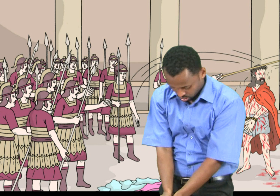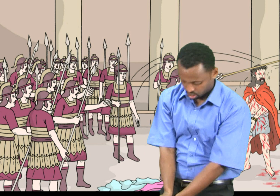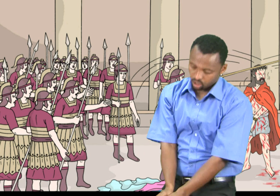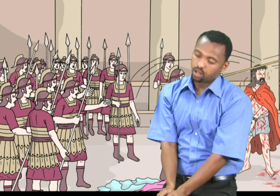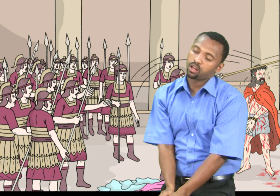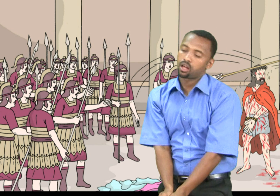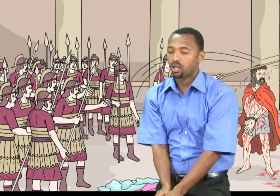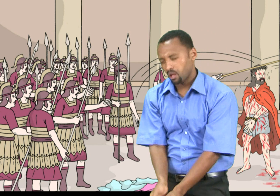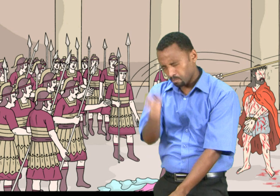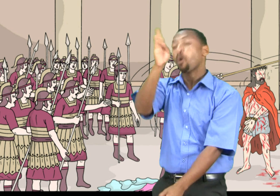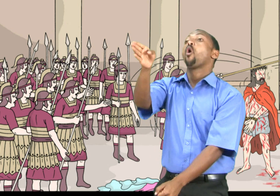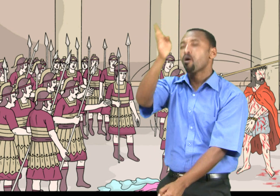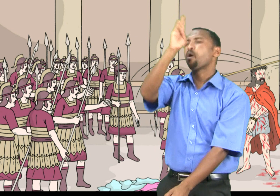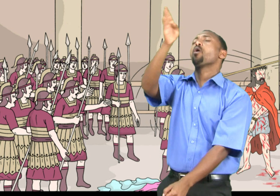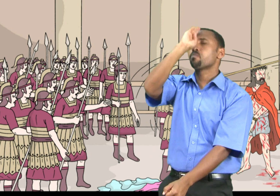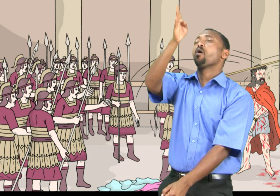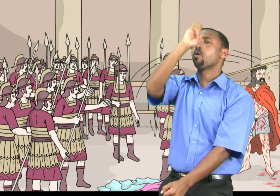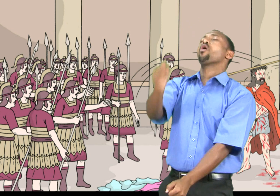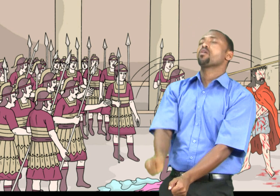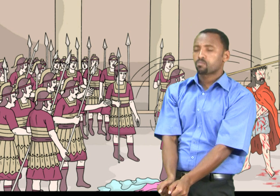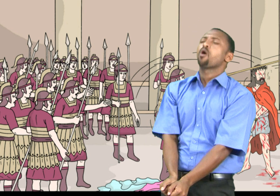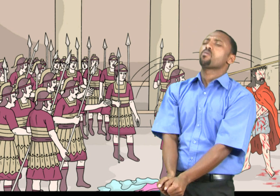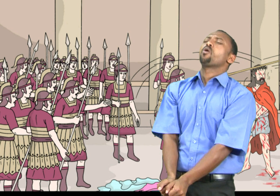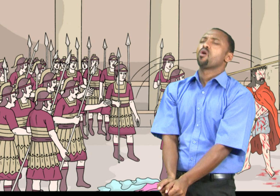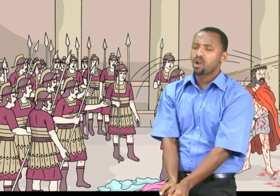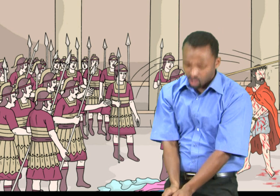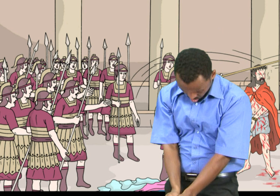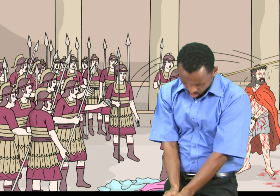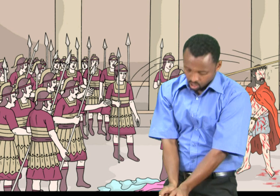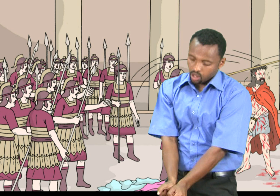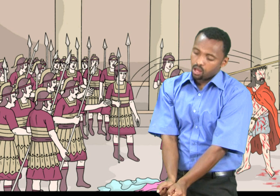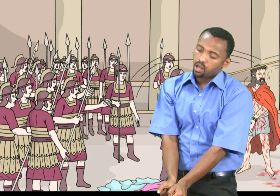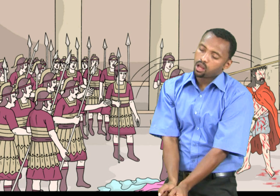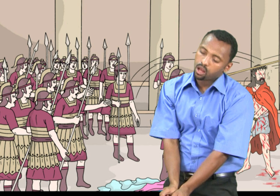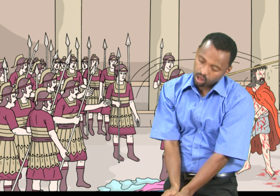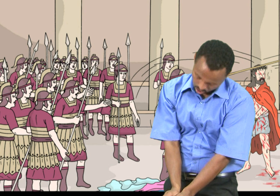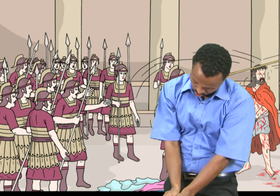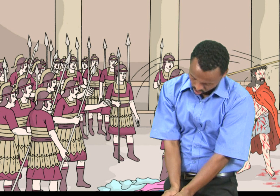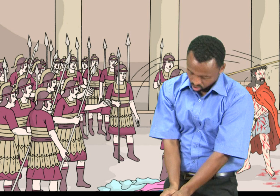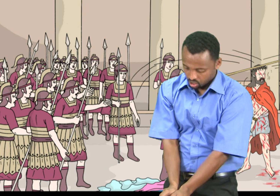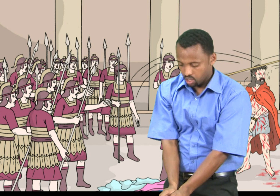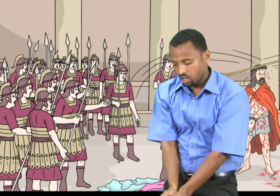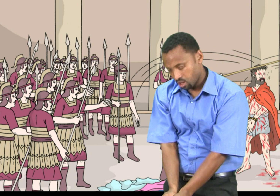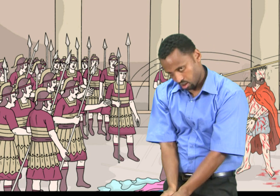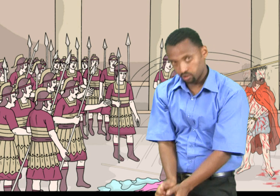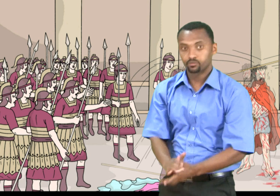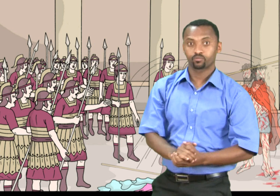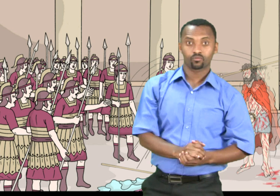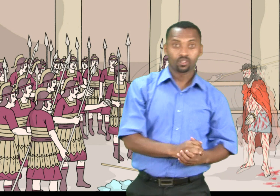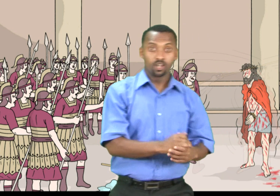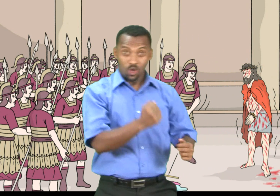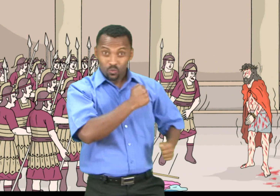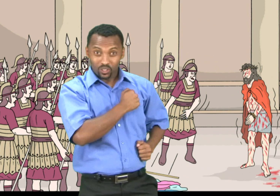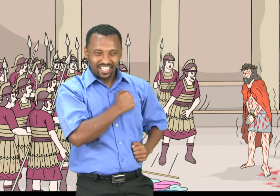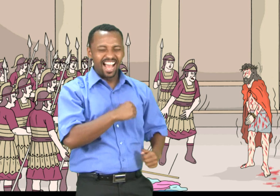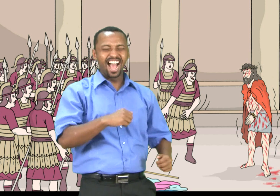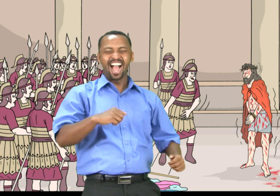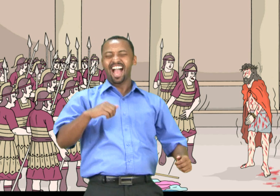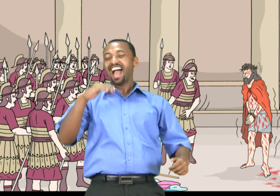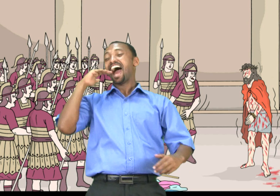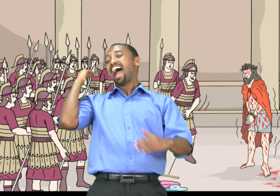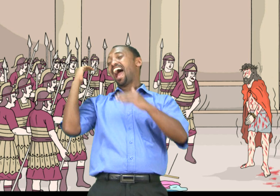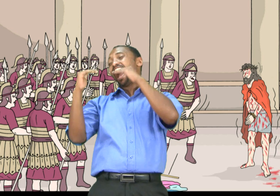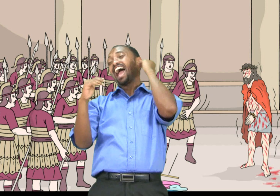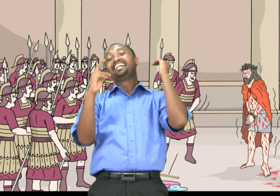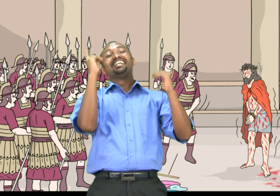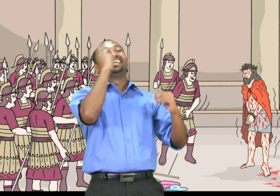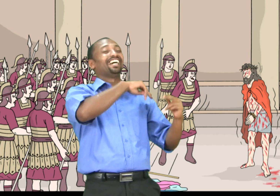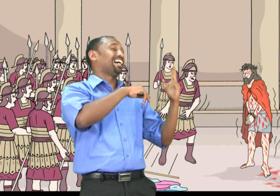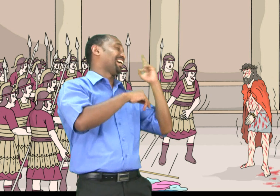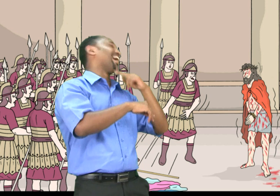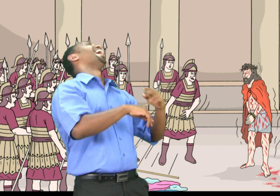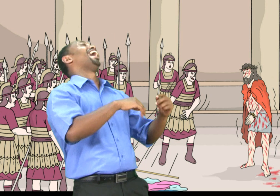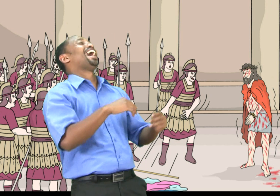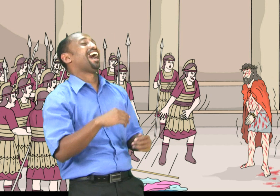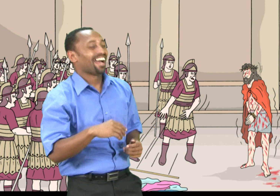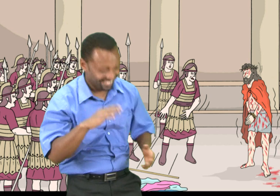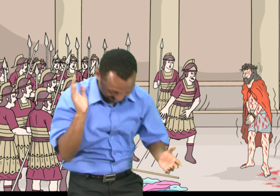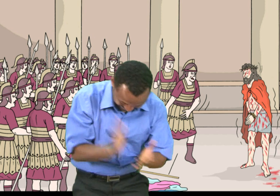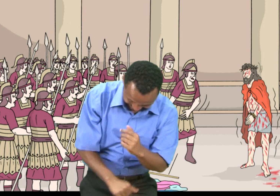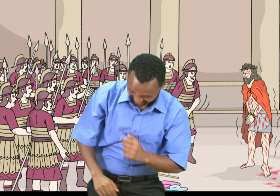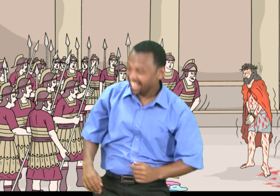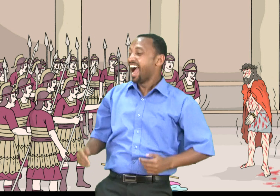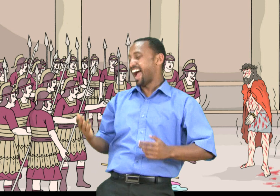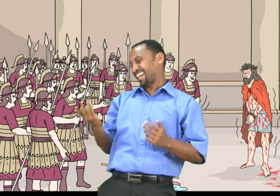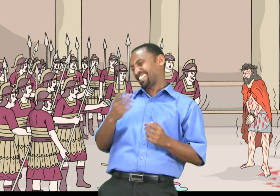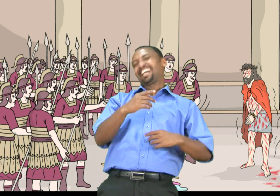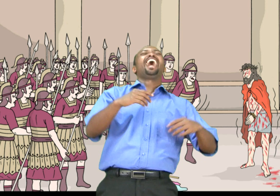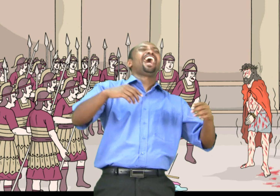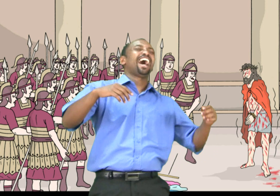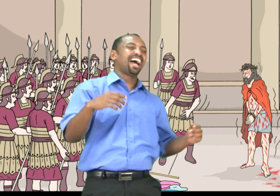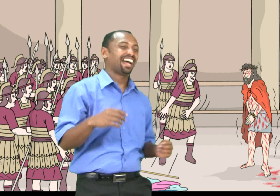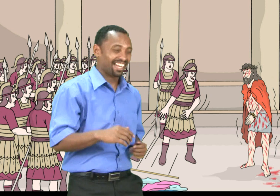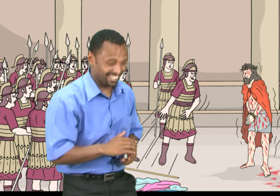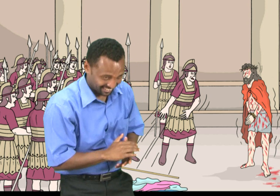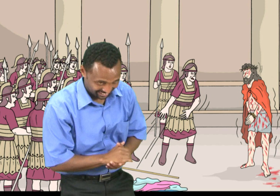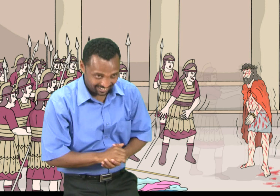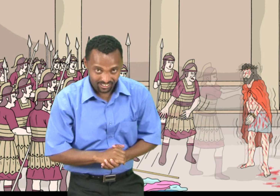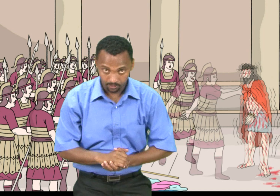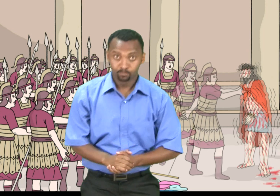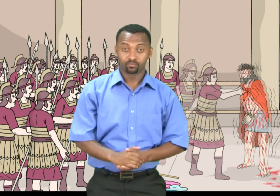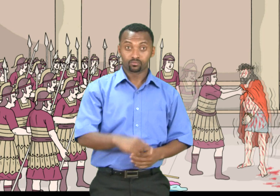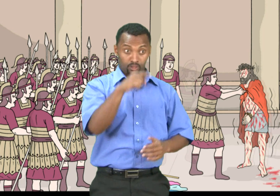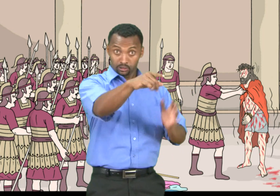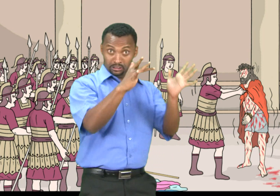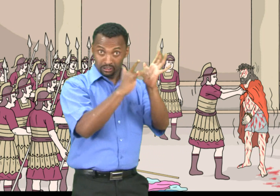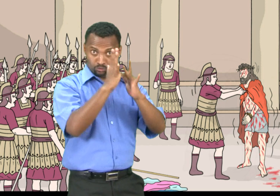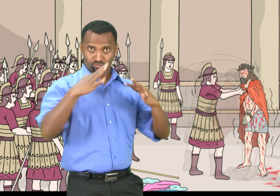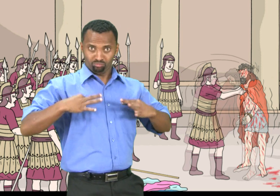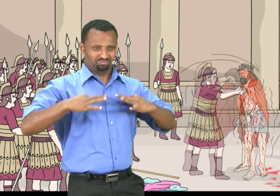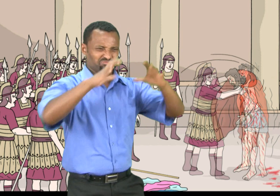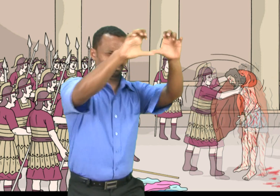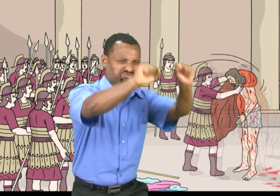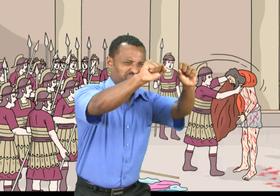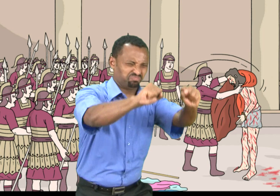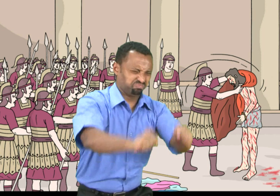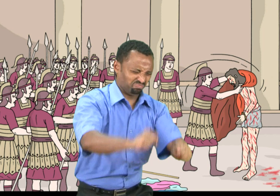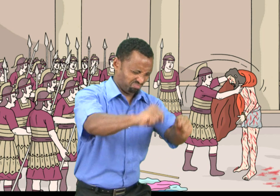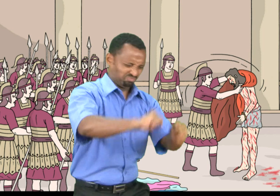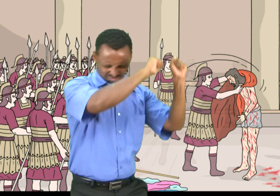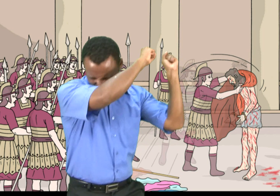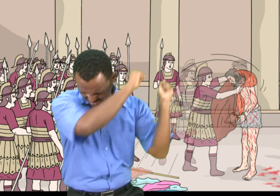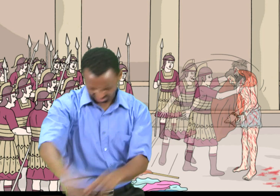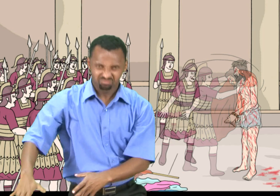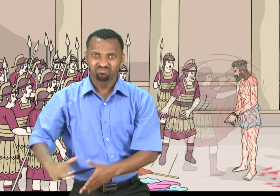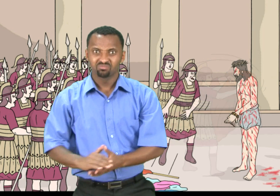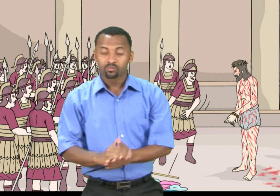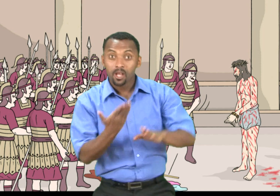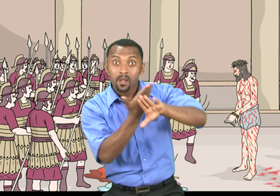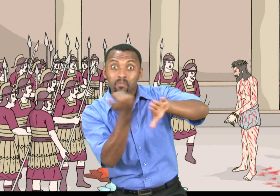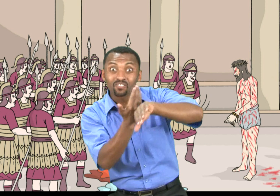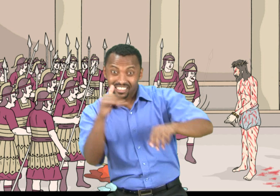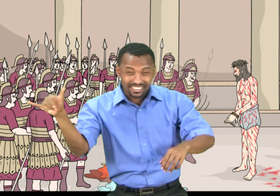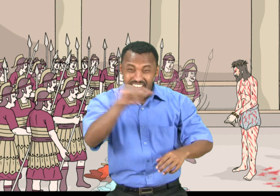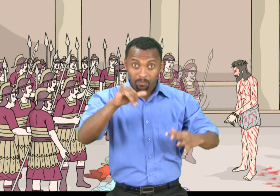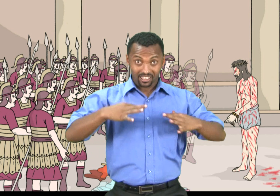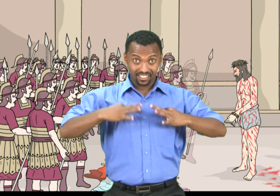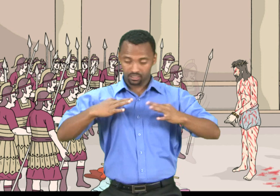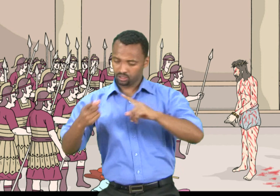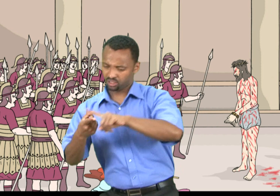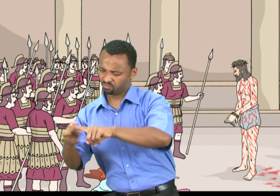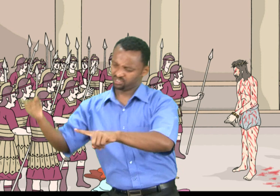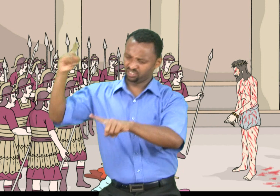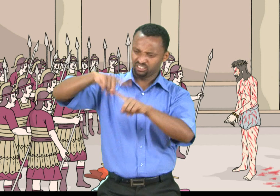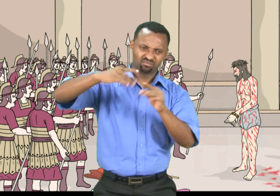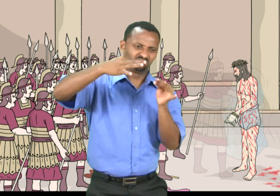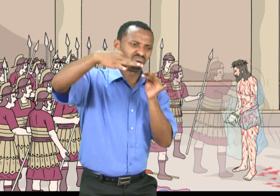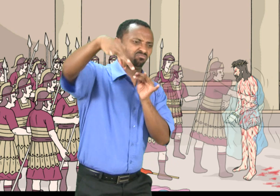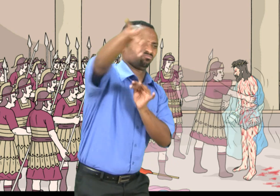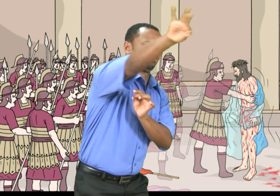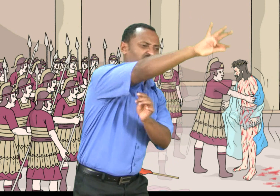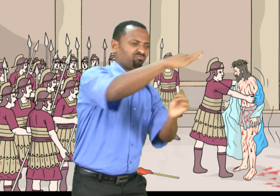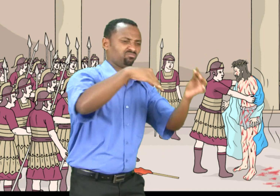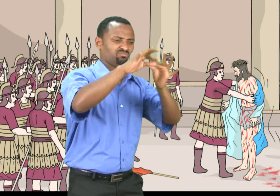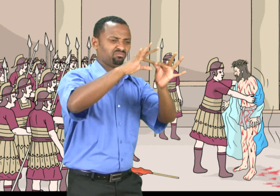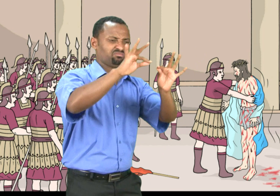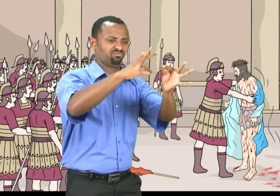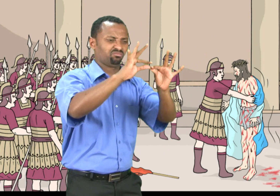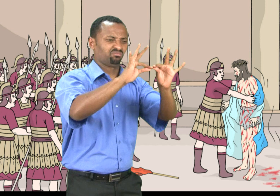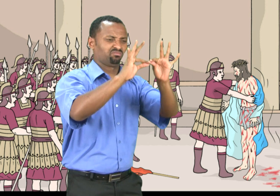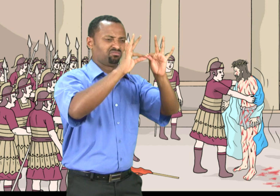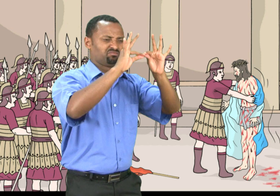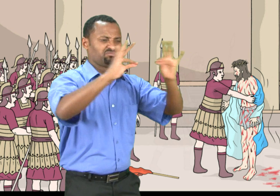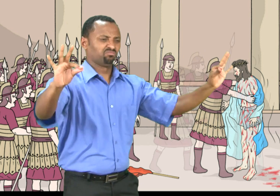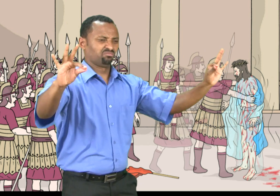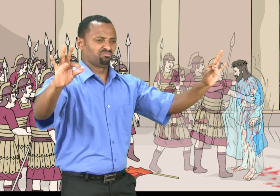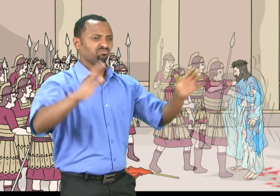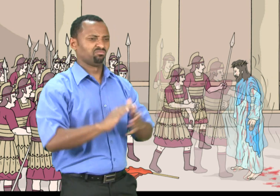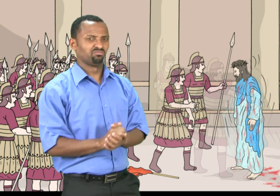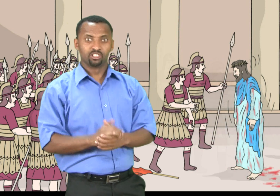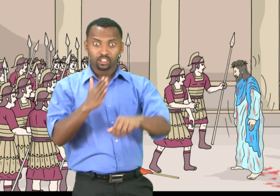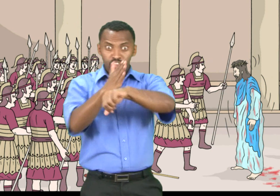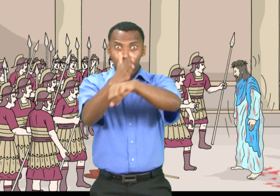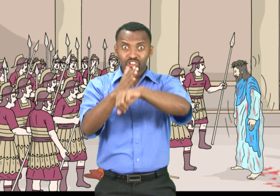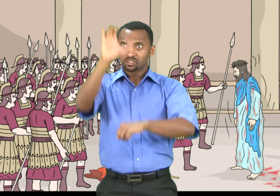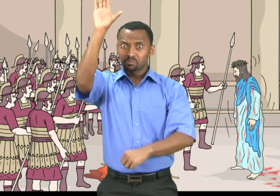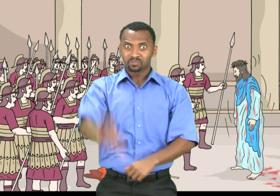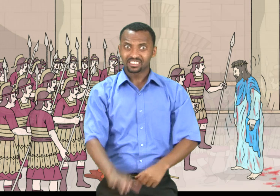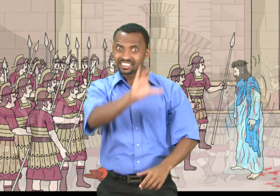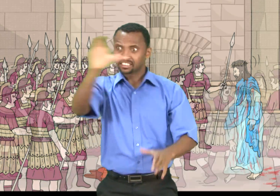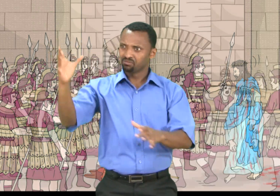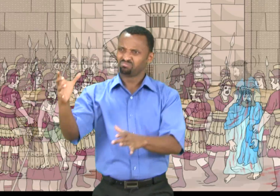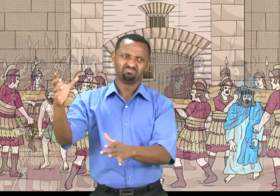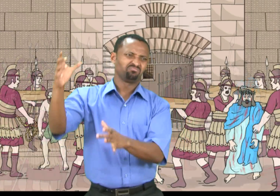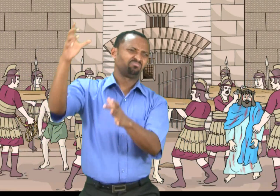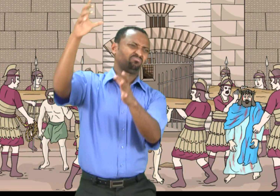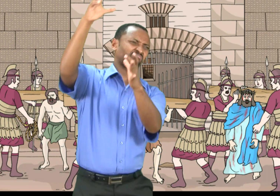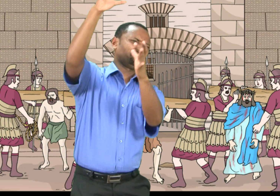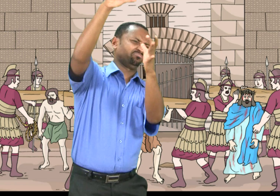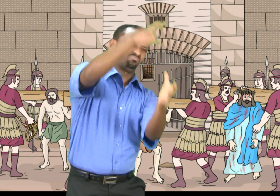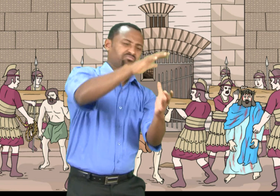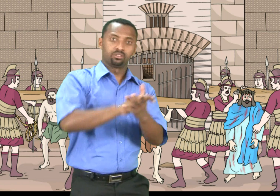After they had mocked Him, they removed the robe and put His own clothes back on Him.